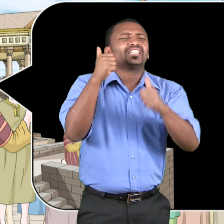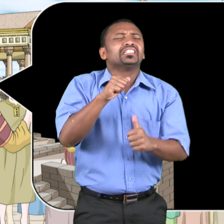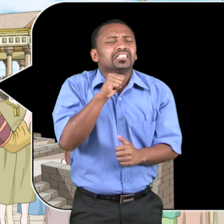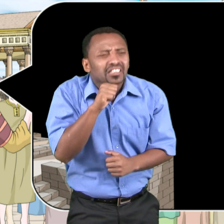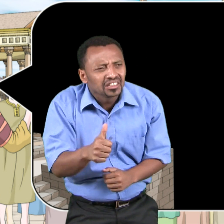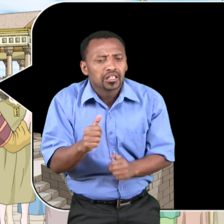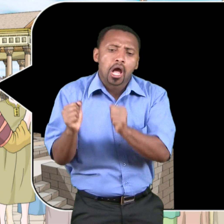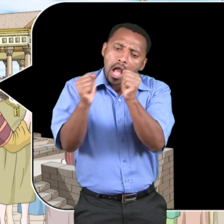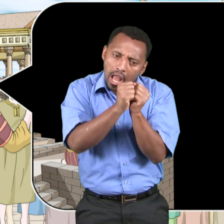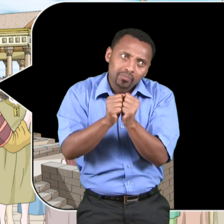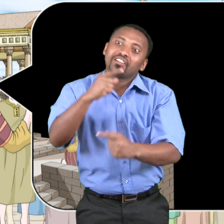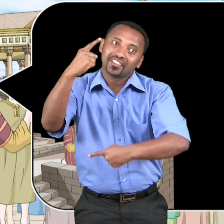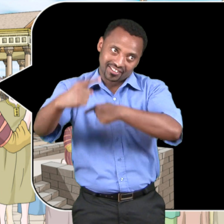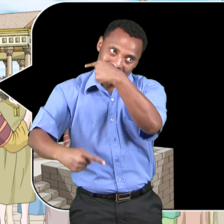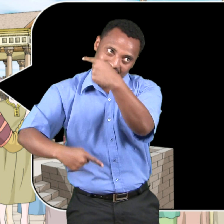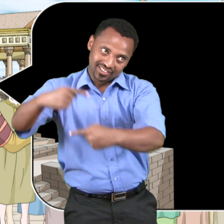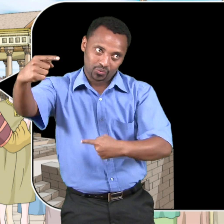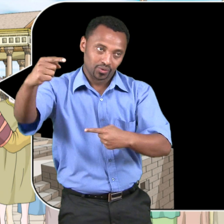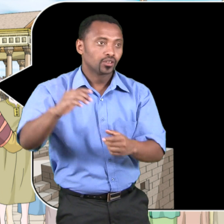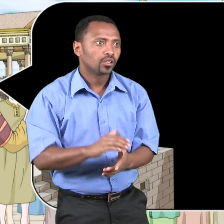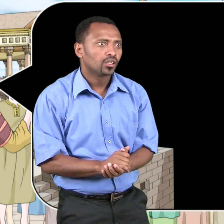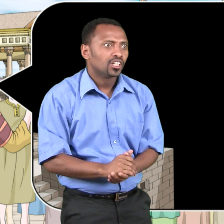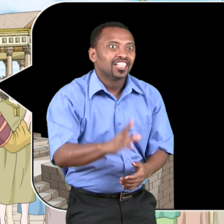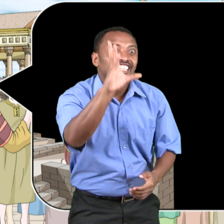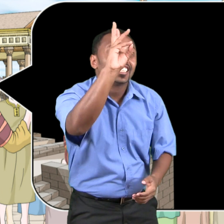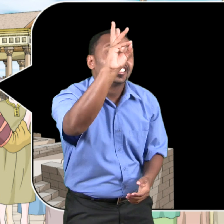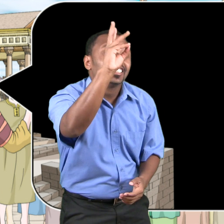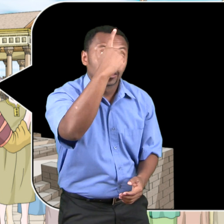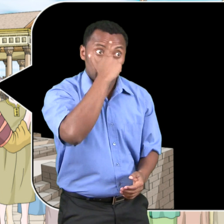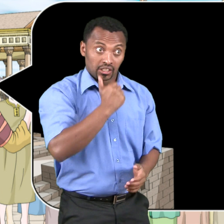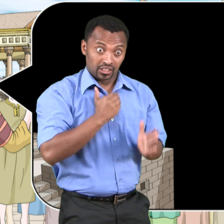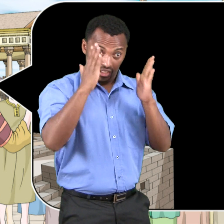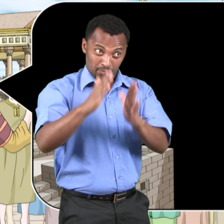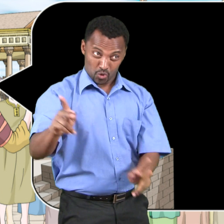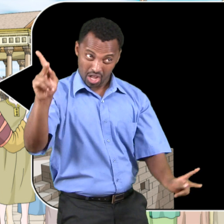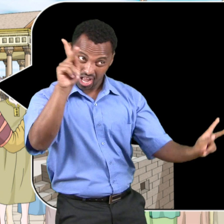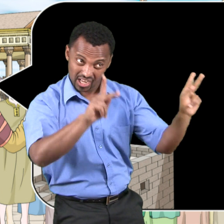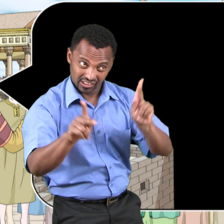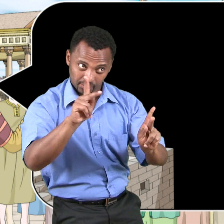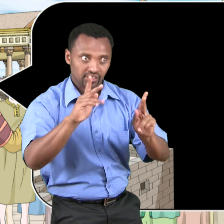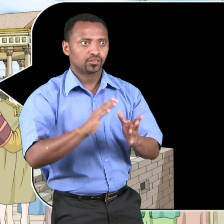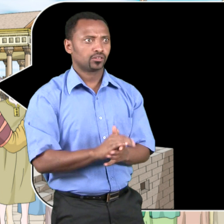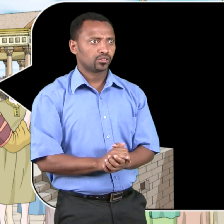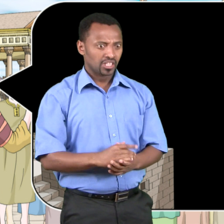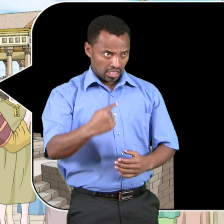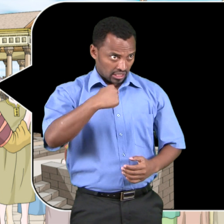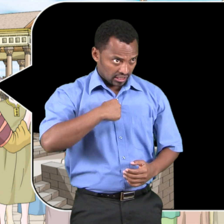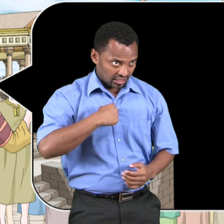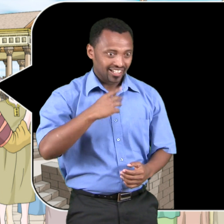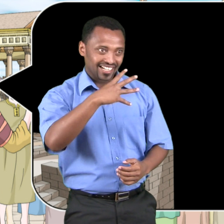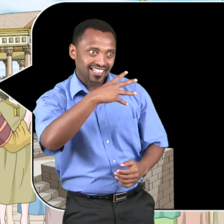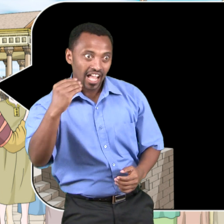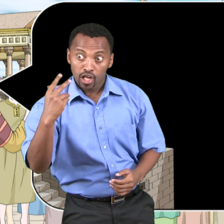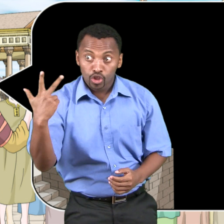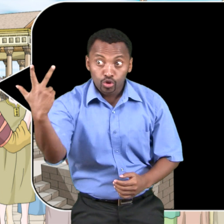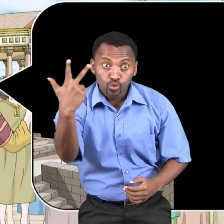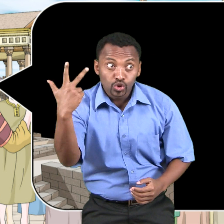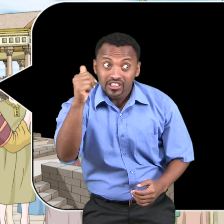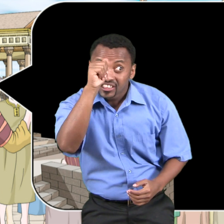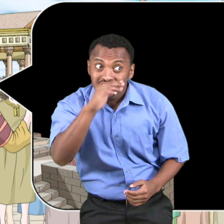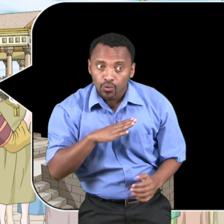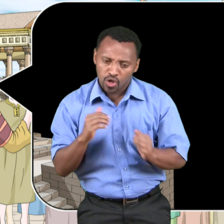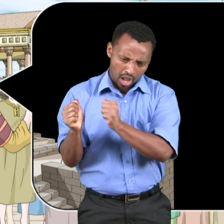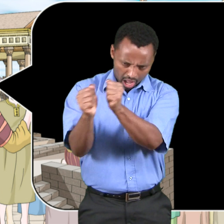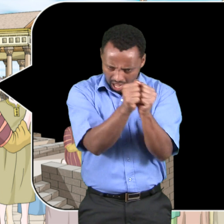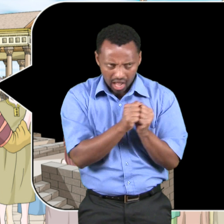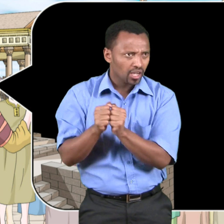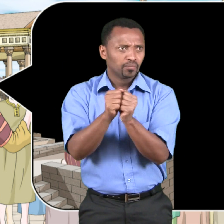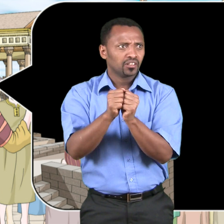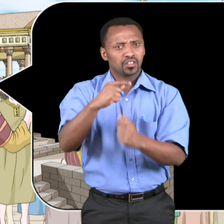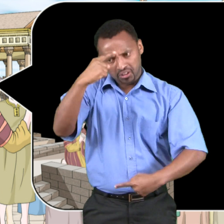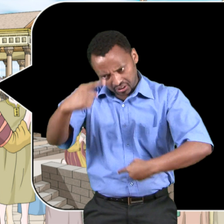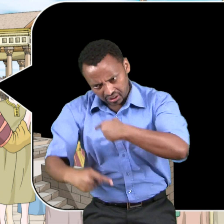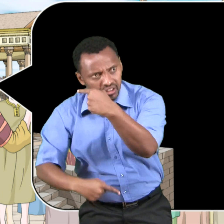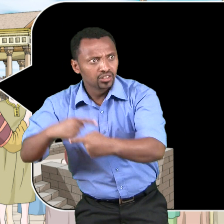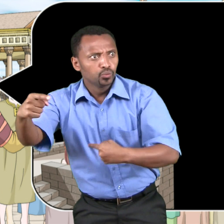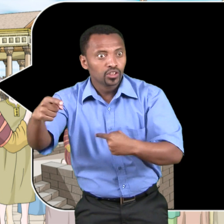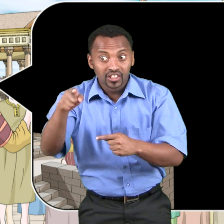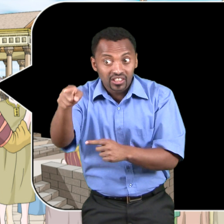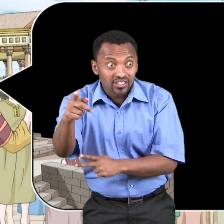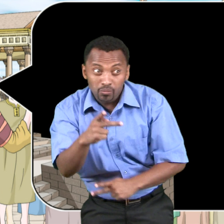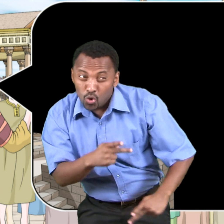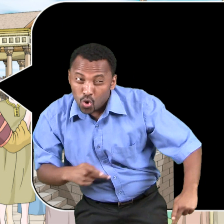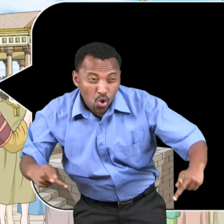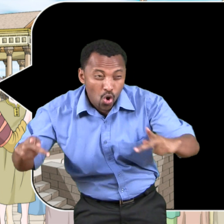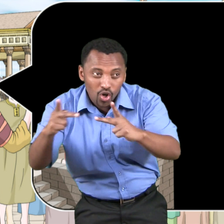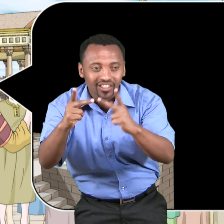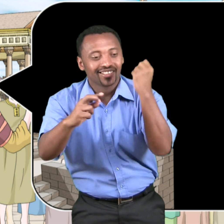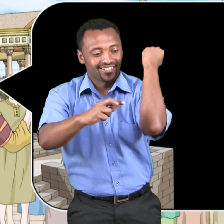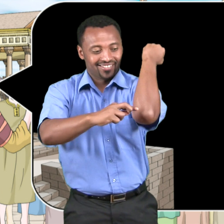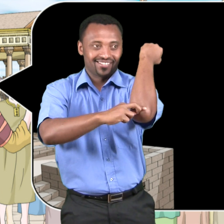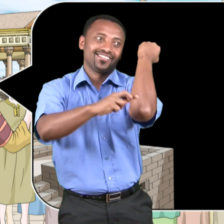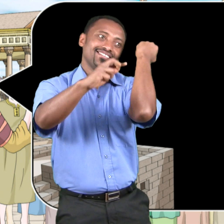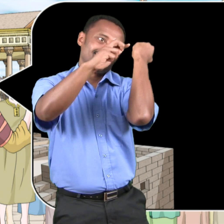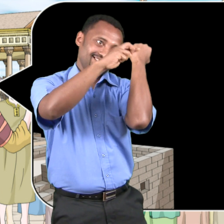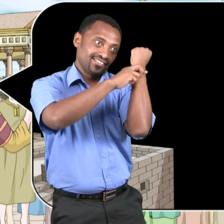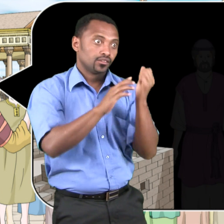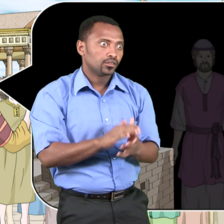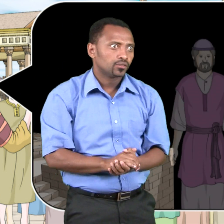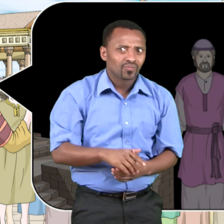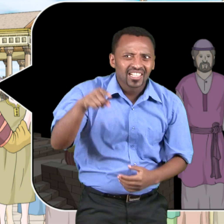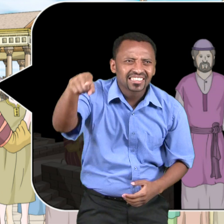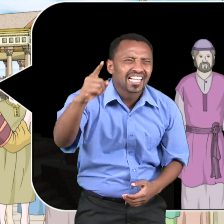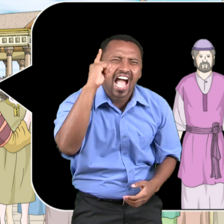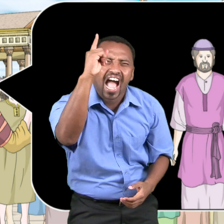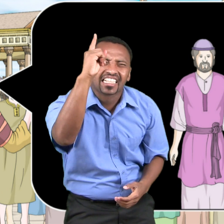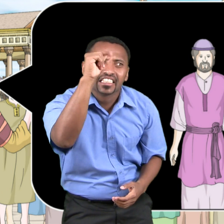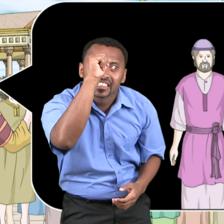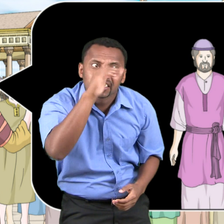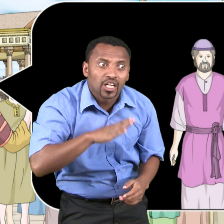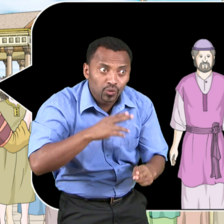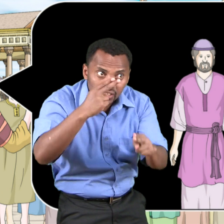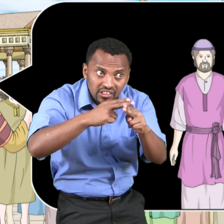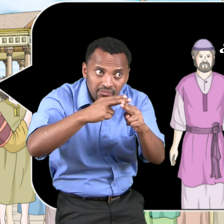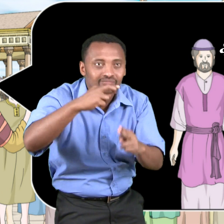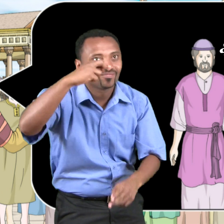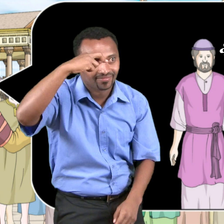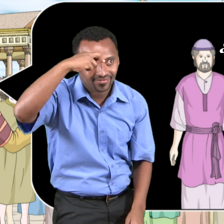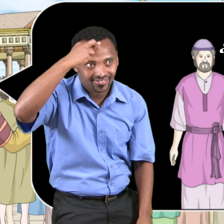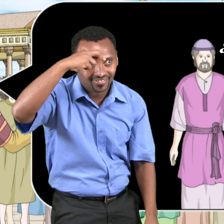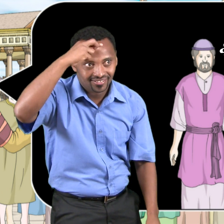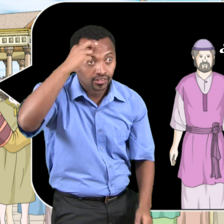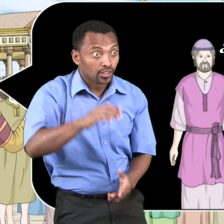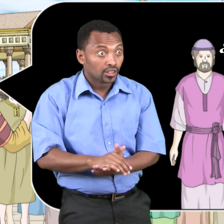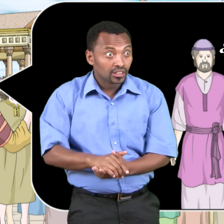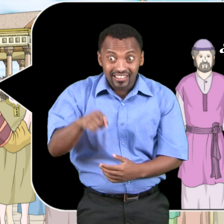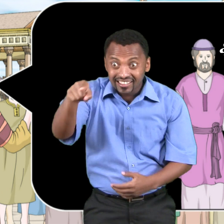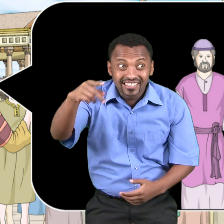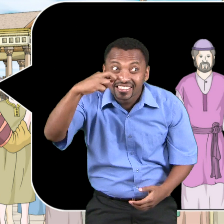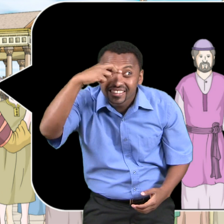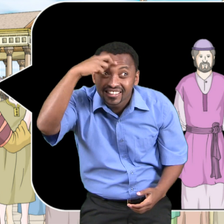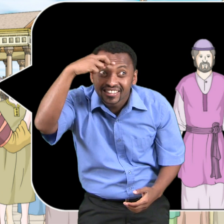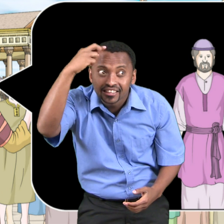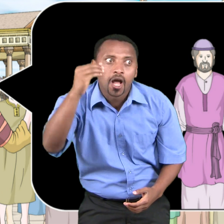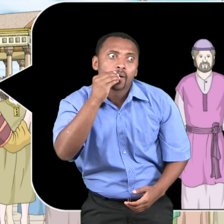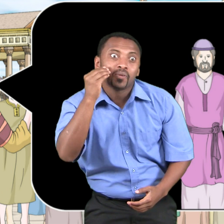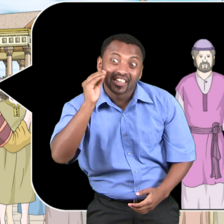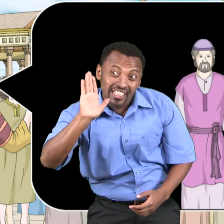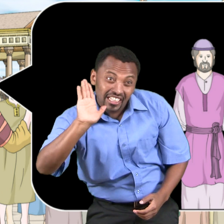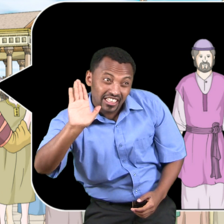The Spirit told me to accompany them without hesitation.